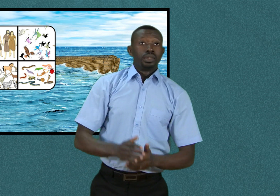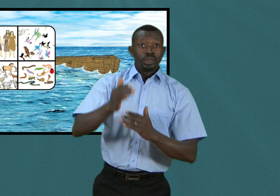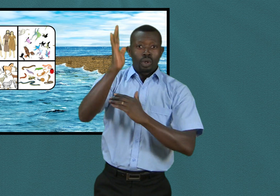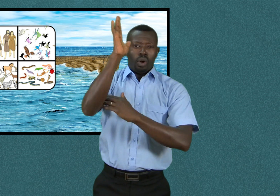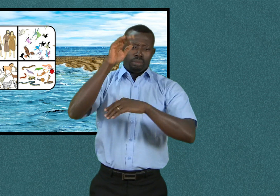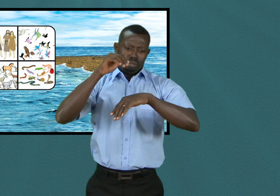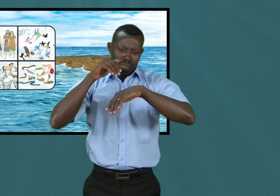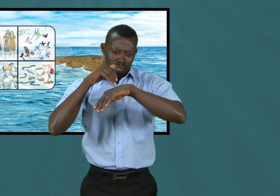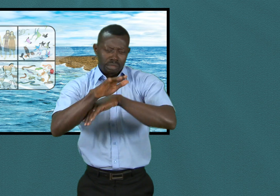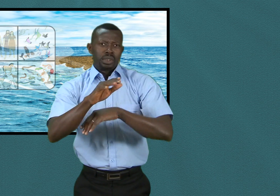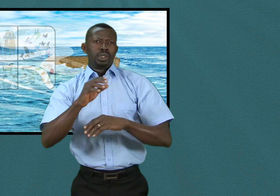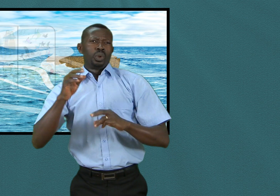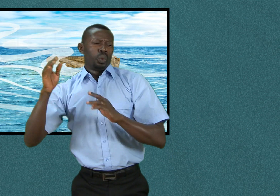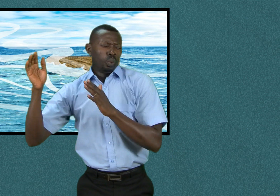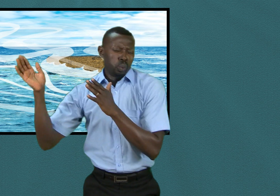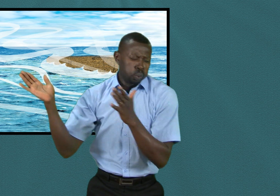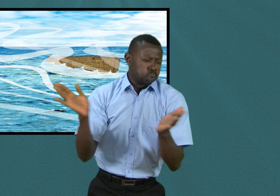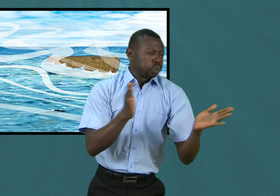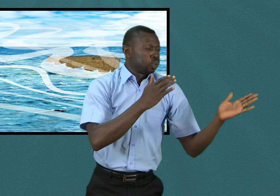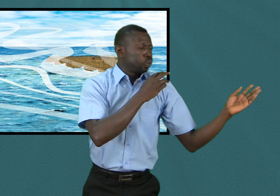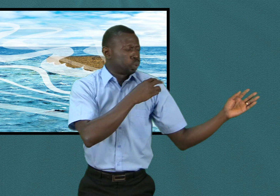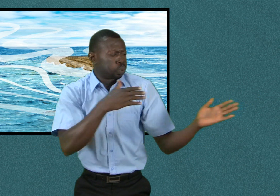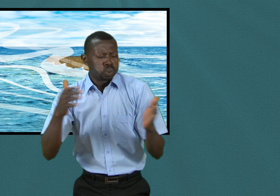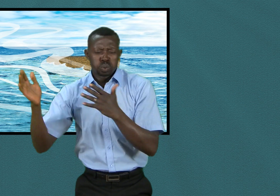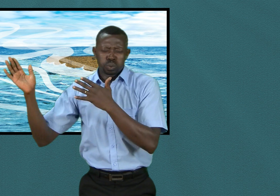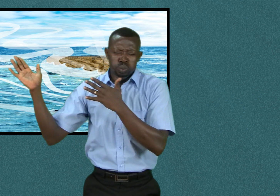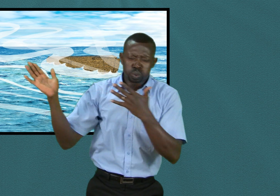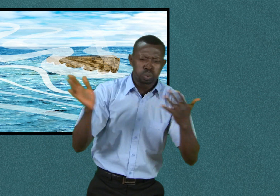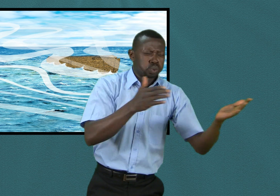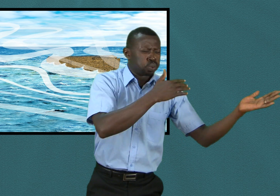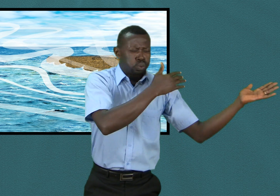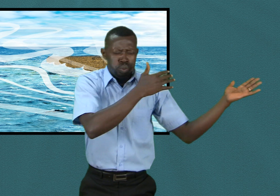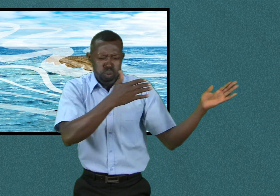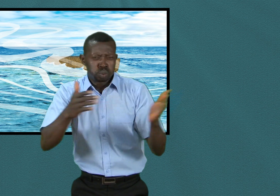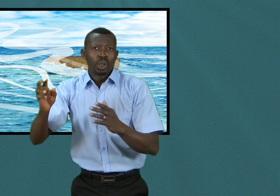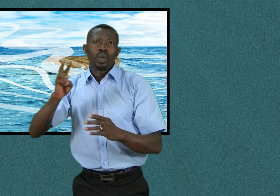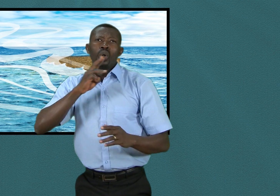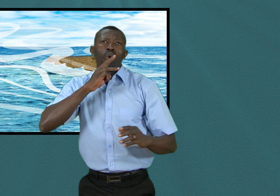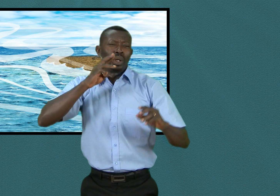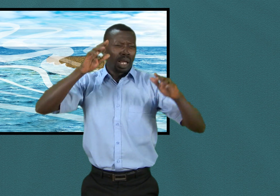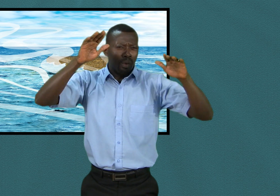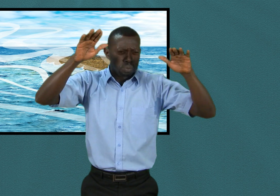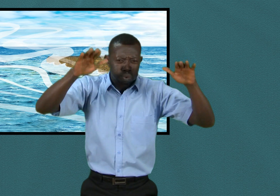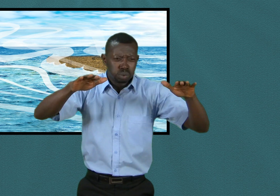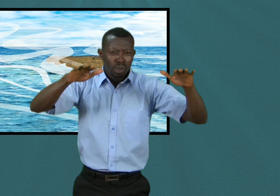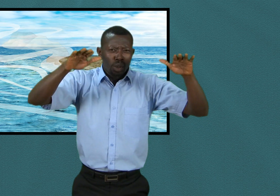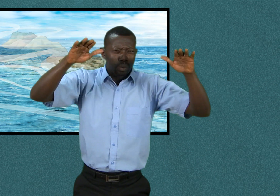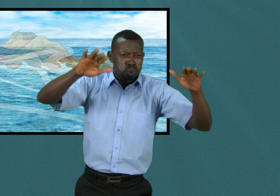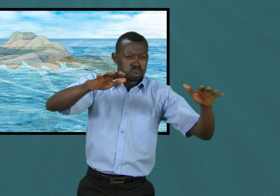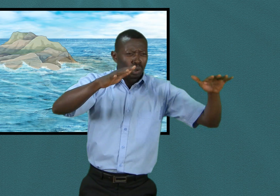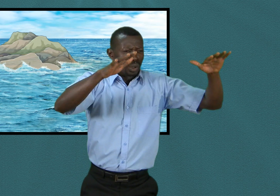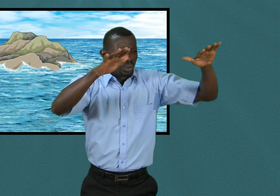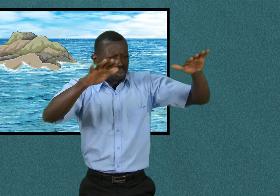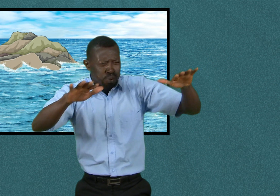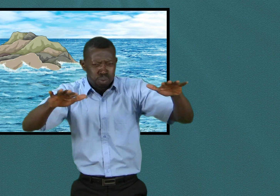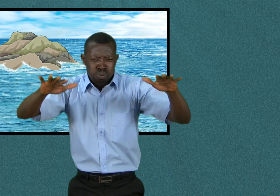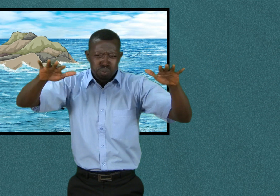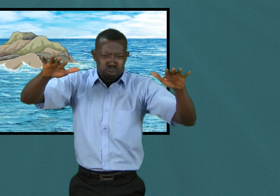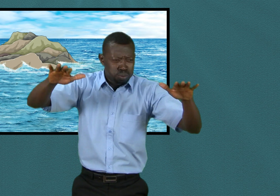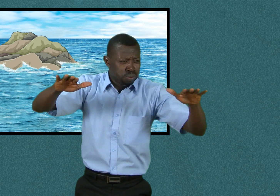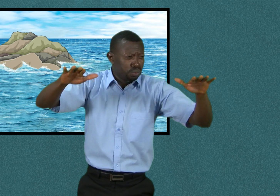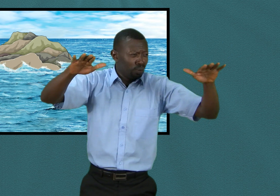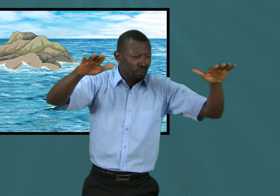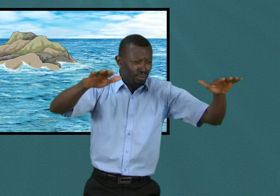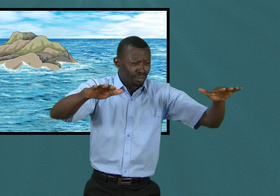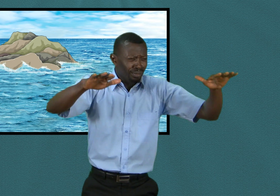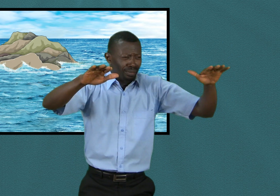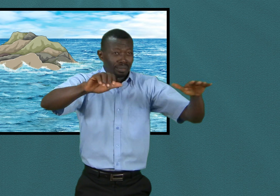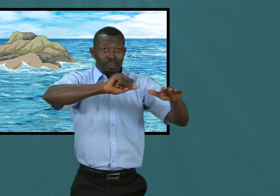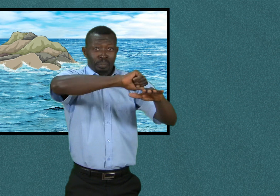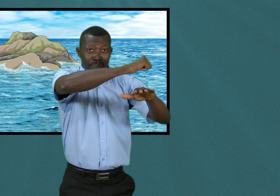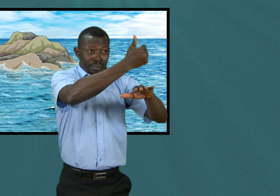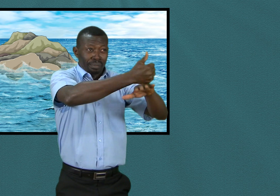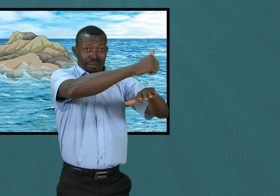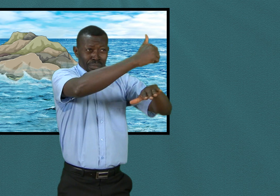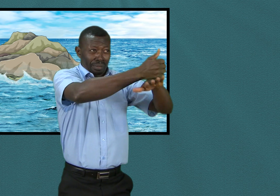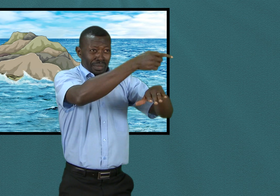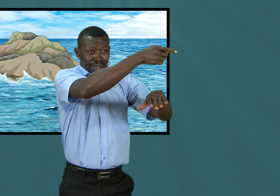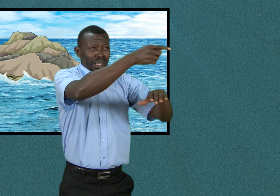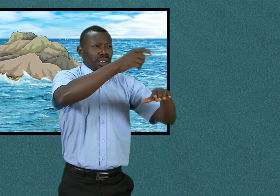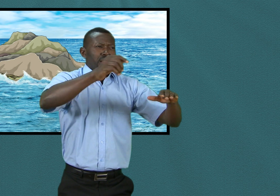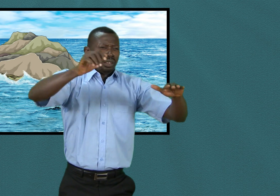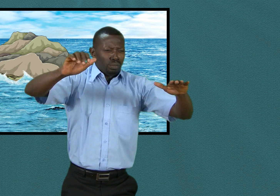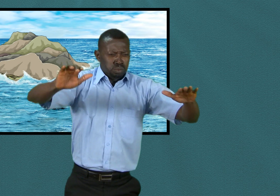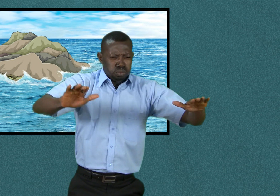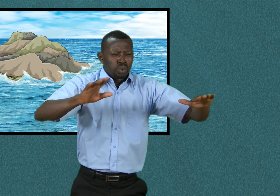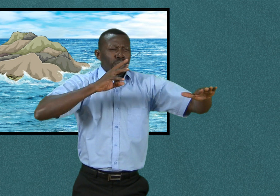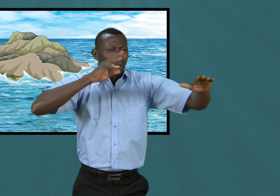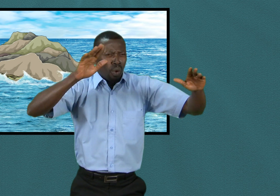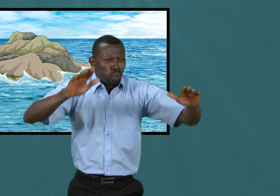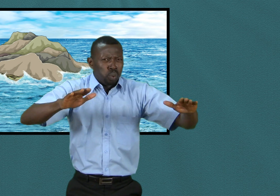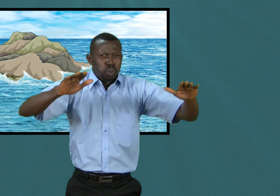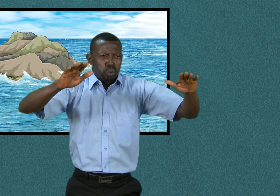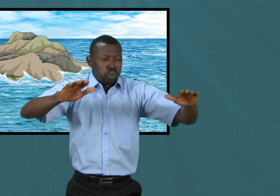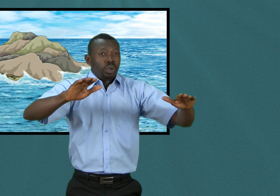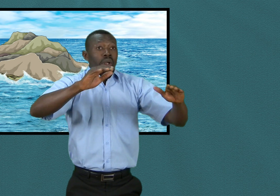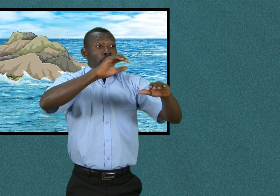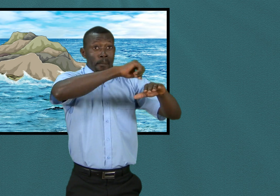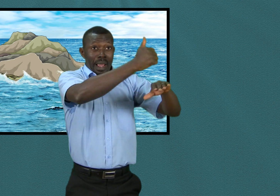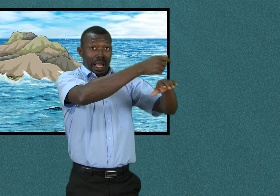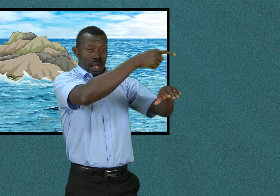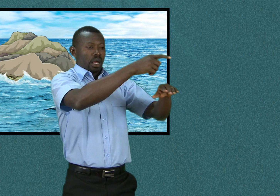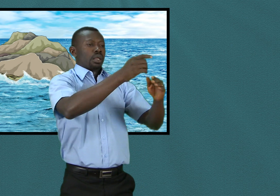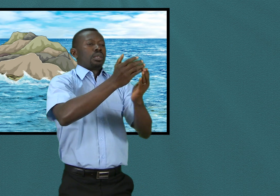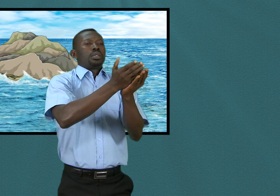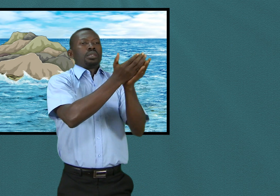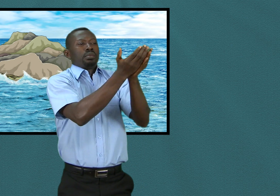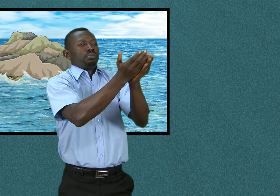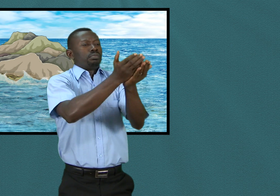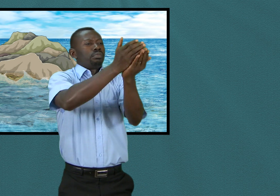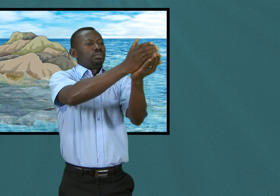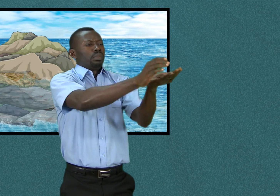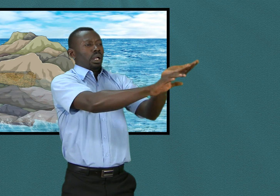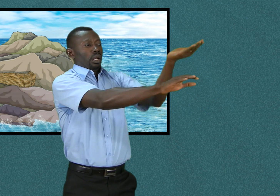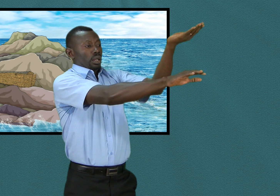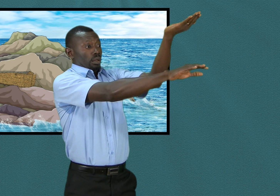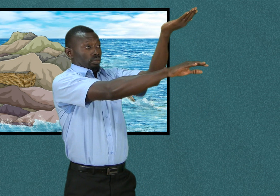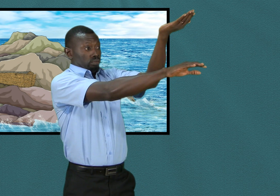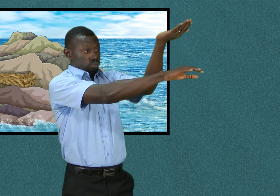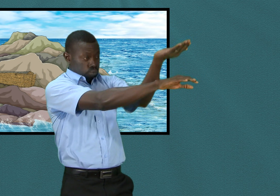And God sent a wind over the earth, and the waters began to subside. The springs of the deep and the floodgates of the heavens were closed, and the rain from the sky was restrained. The waters receded steadily from the earth, and after 150 days the waters had gone down.